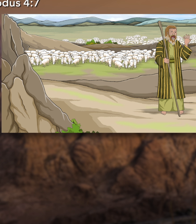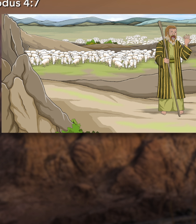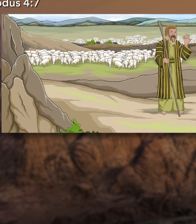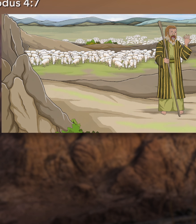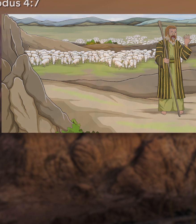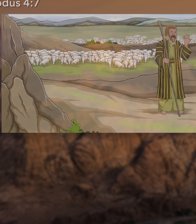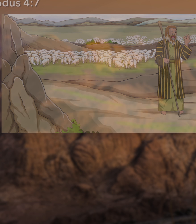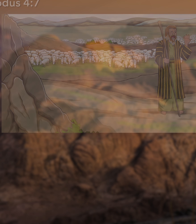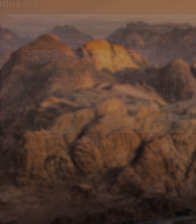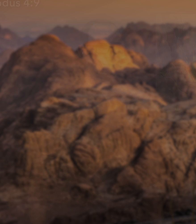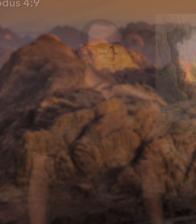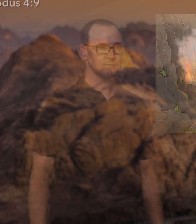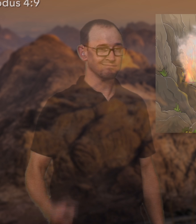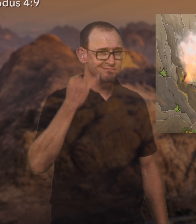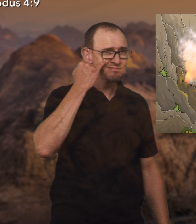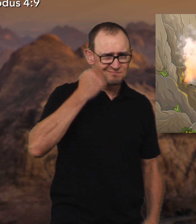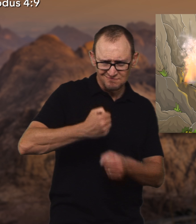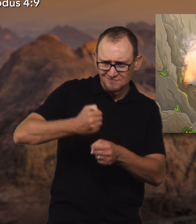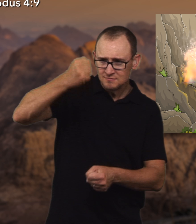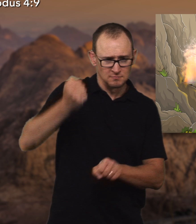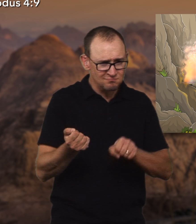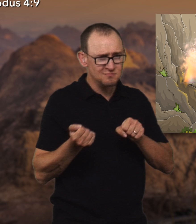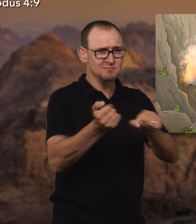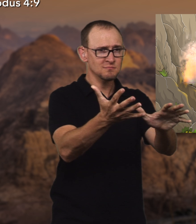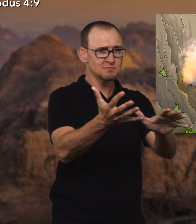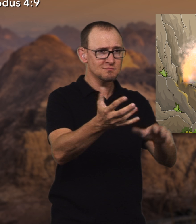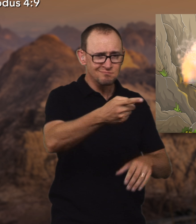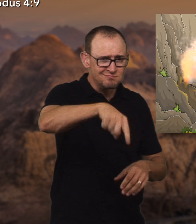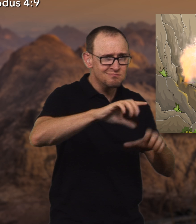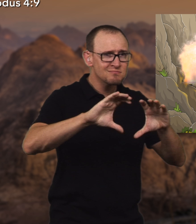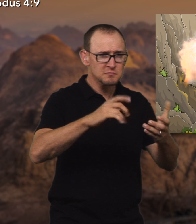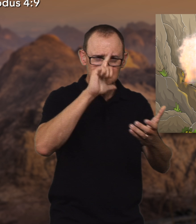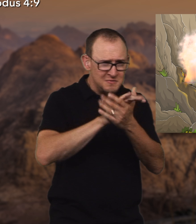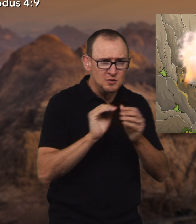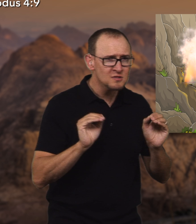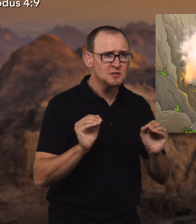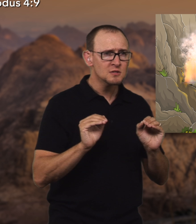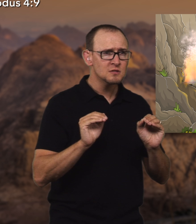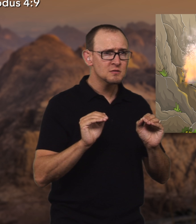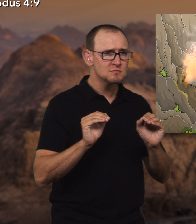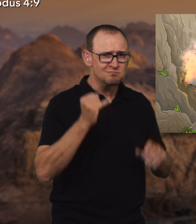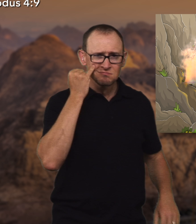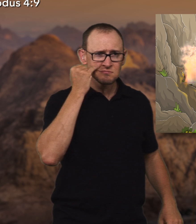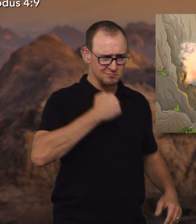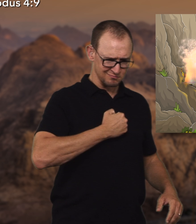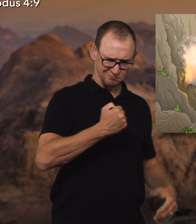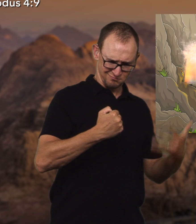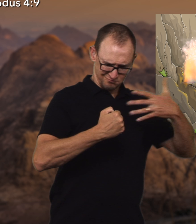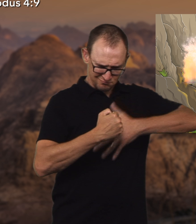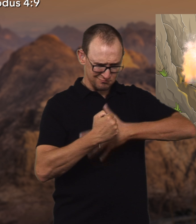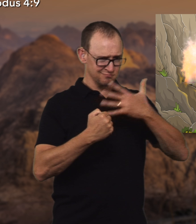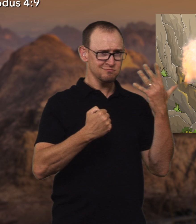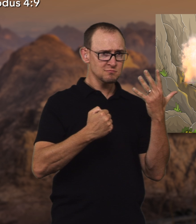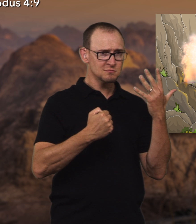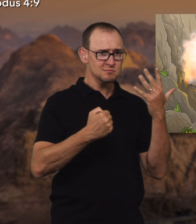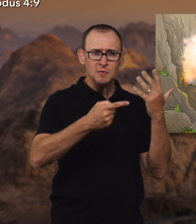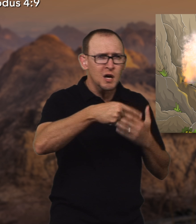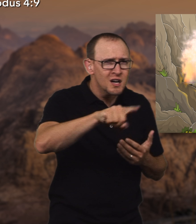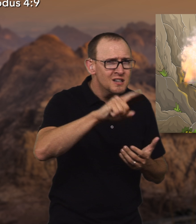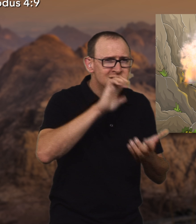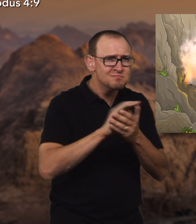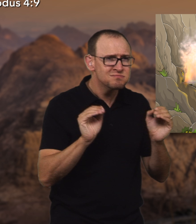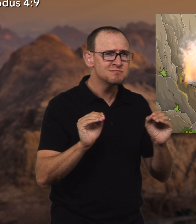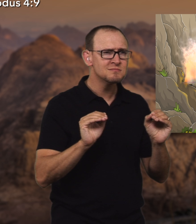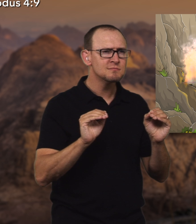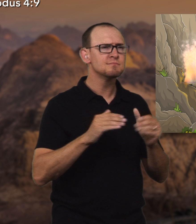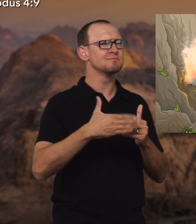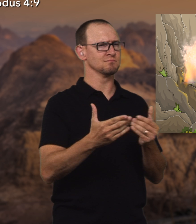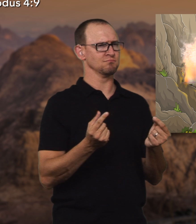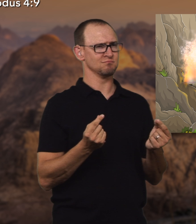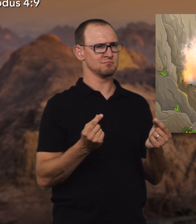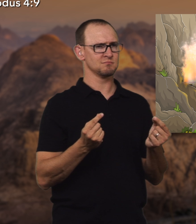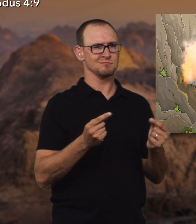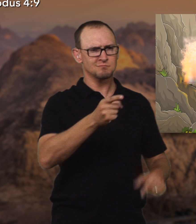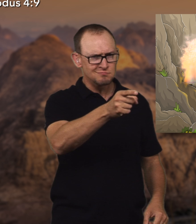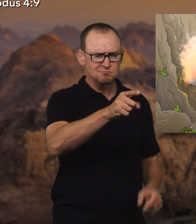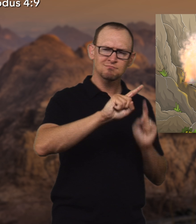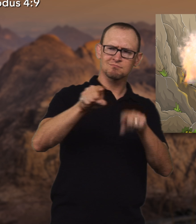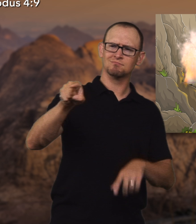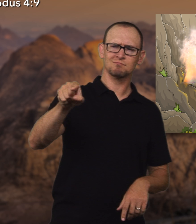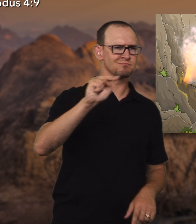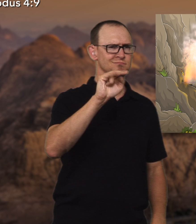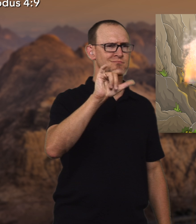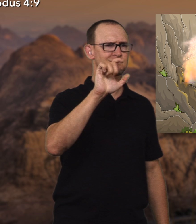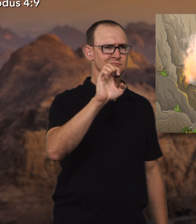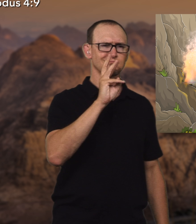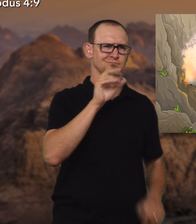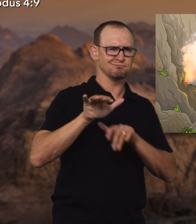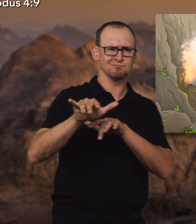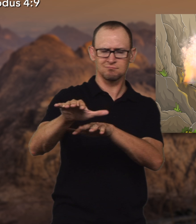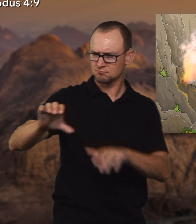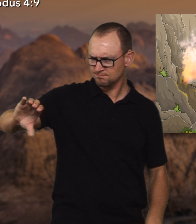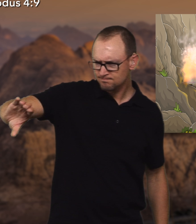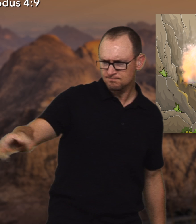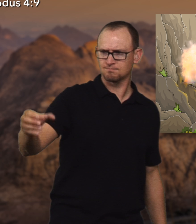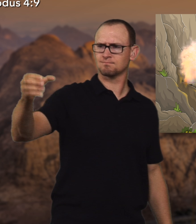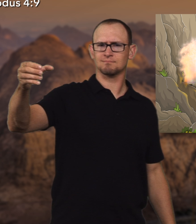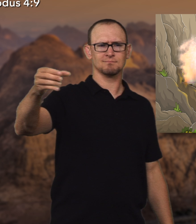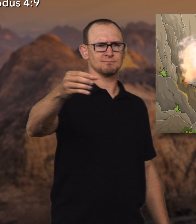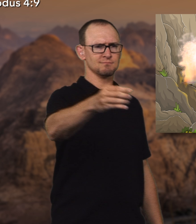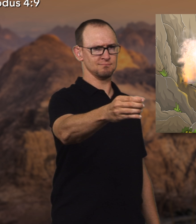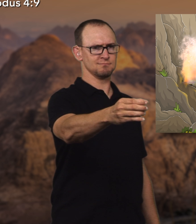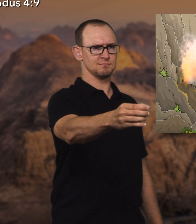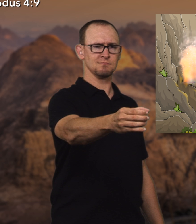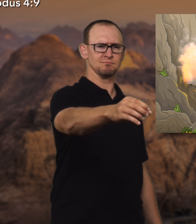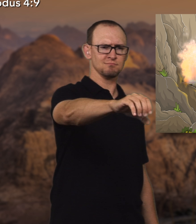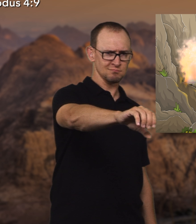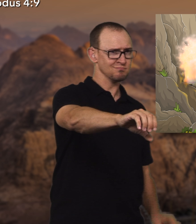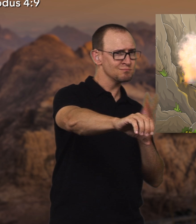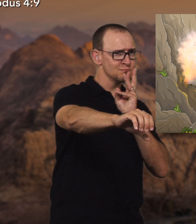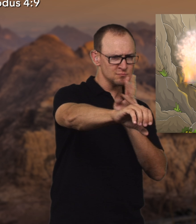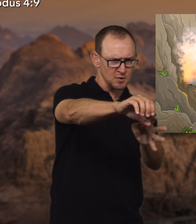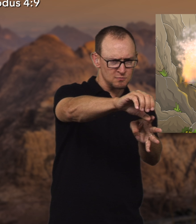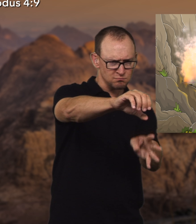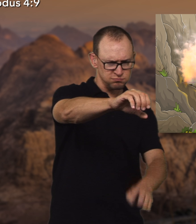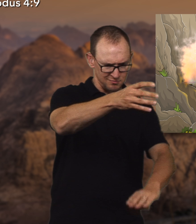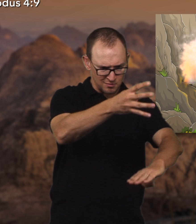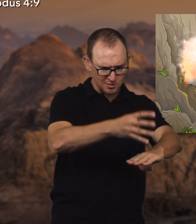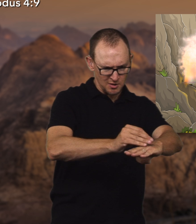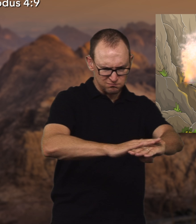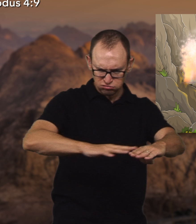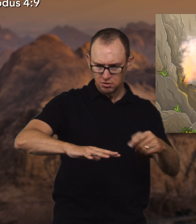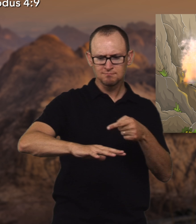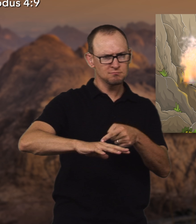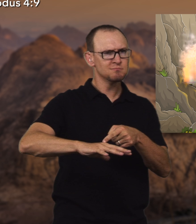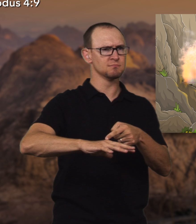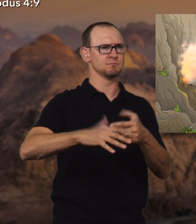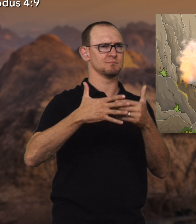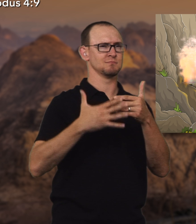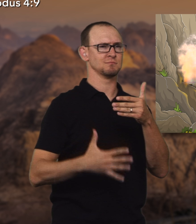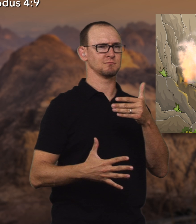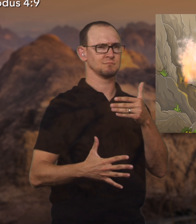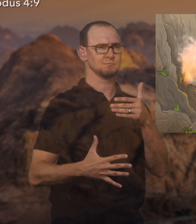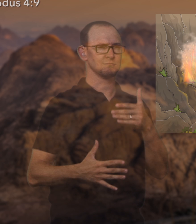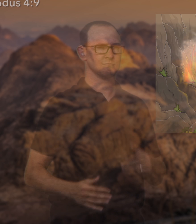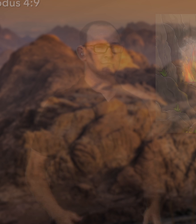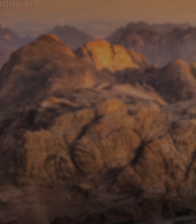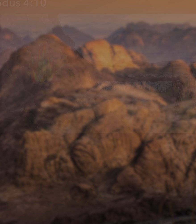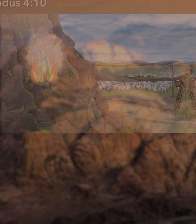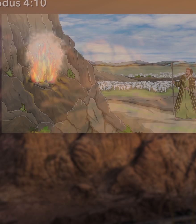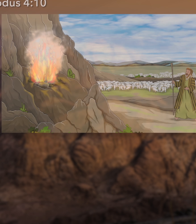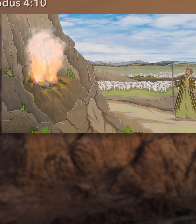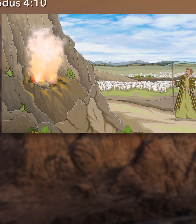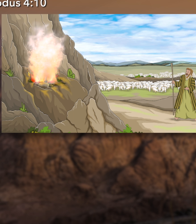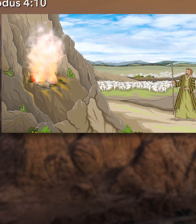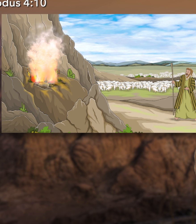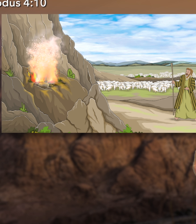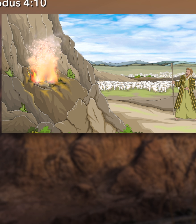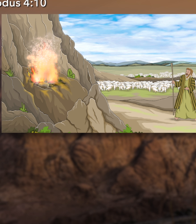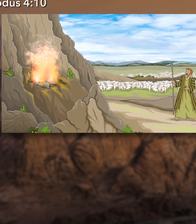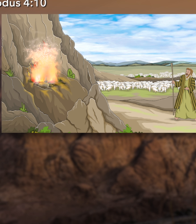But if they do not believe even these two signs or listen to your voice, take some water from the Nile and pour it on the dry ground. Then the water you take from the Nile will become blood on the ground.”